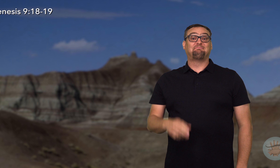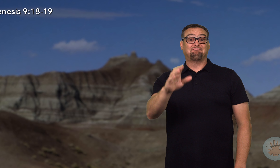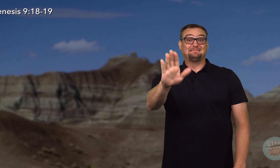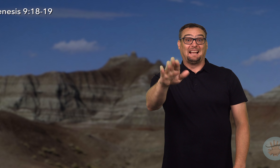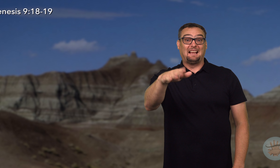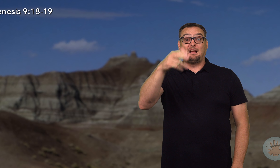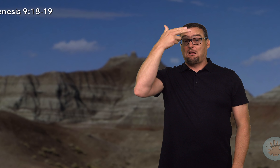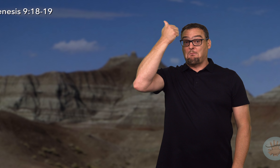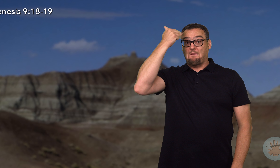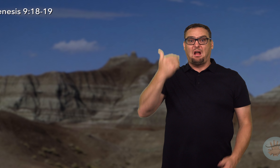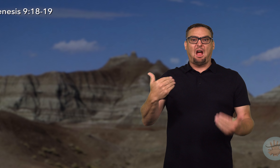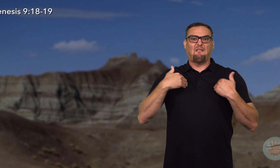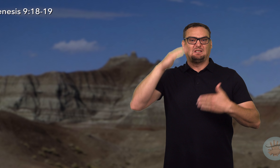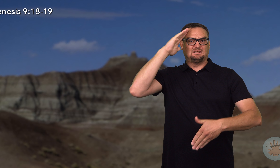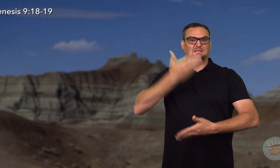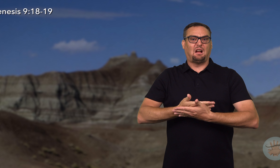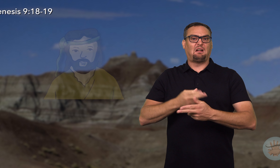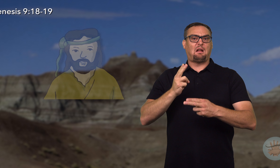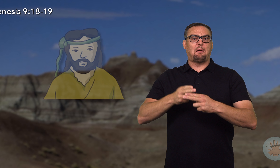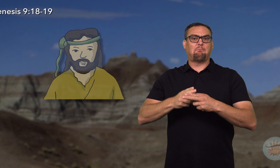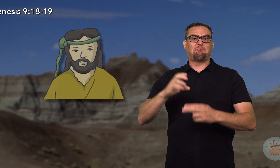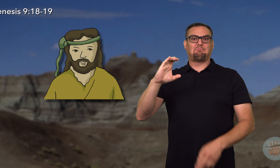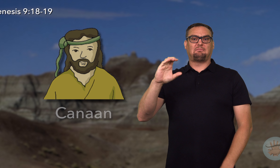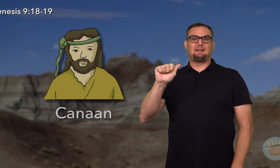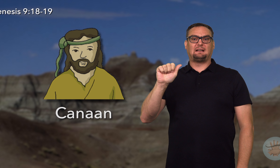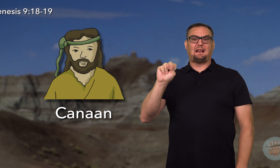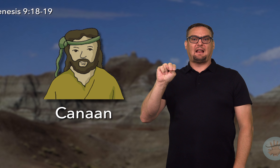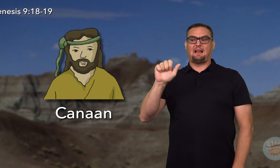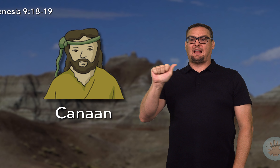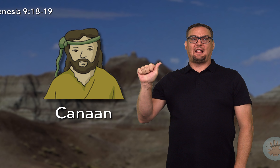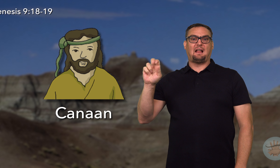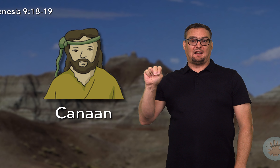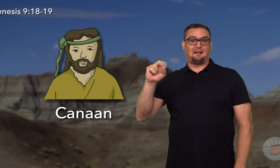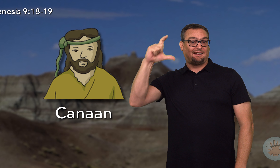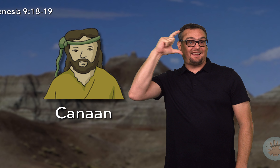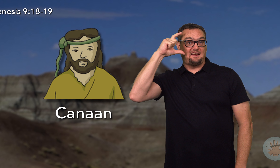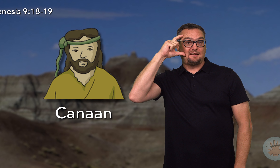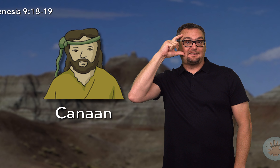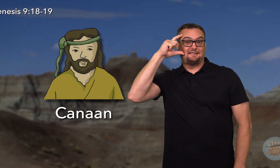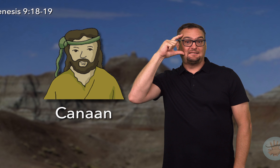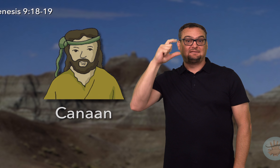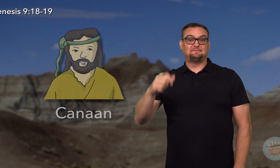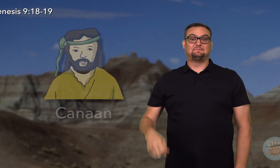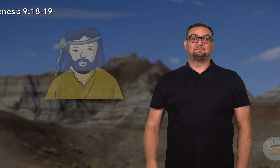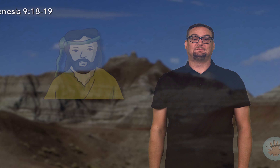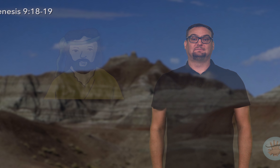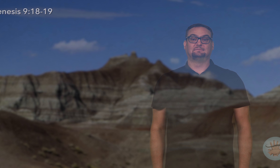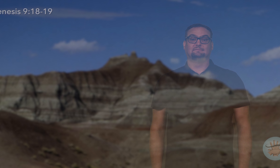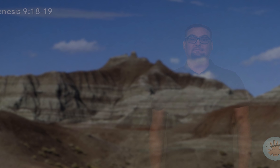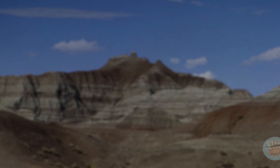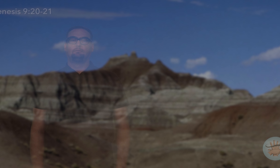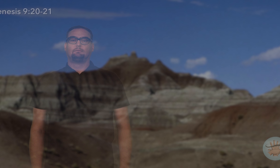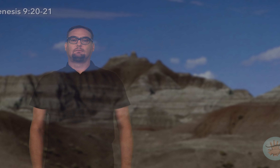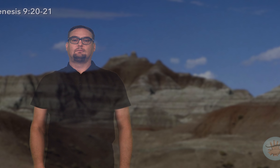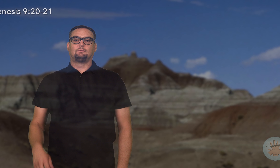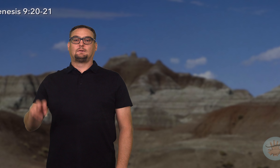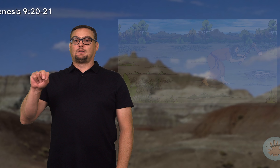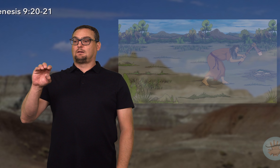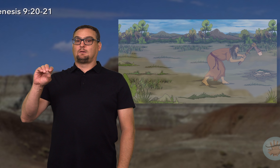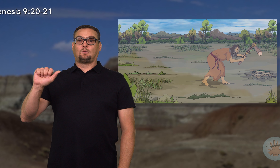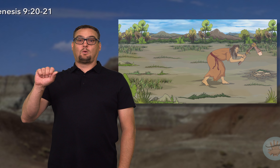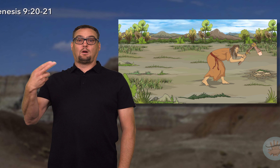And Ham was the father of Canaan. These three were the sons of Noah, and from them the whole earth was populated.